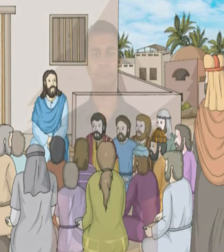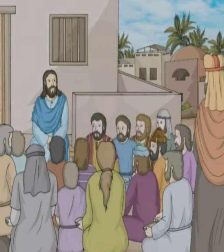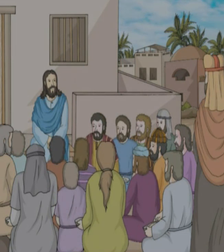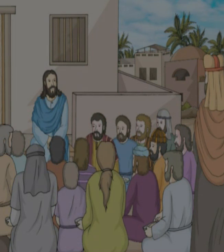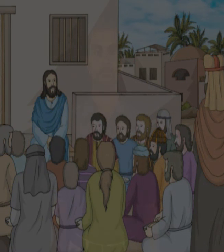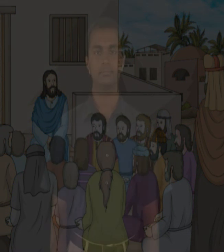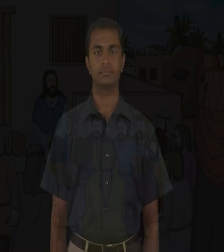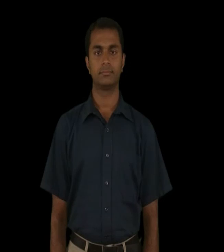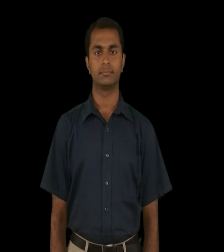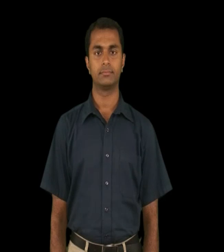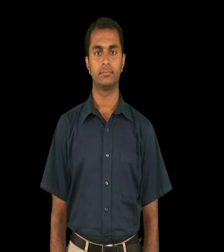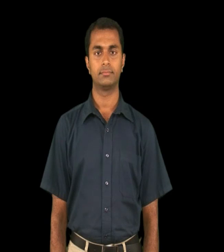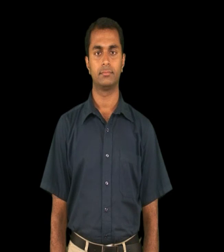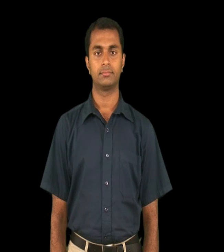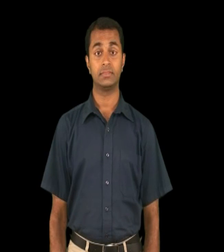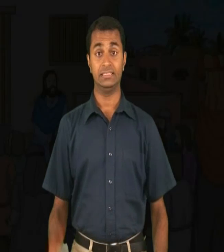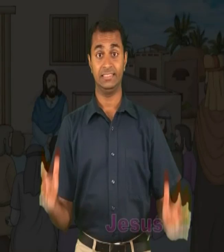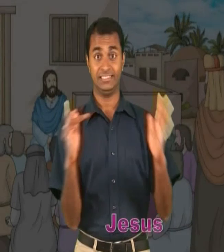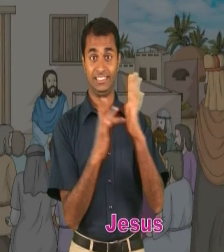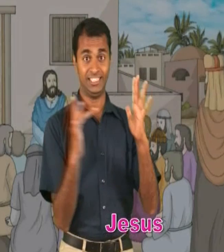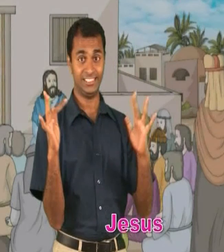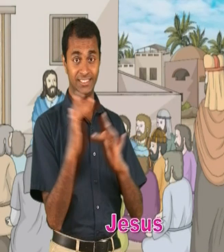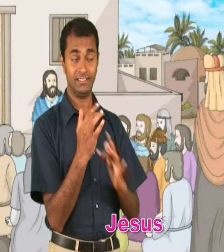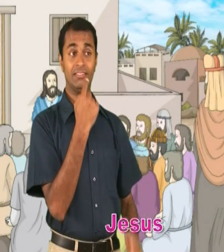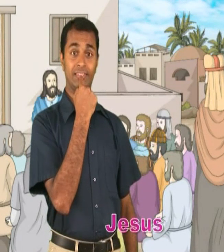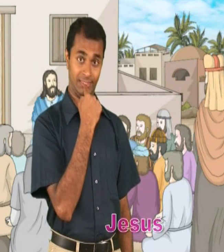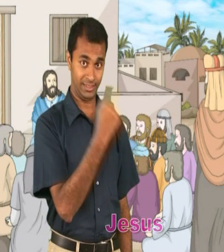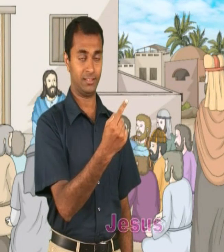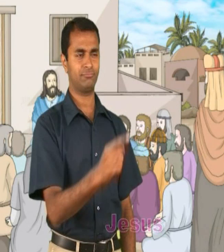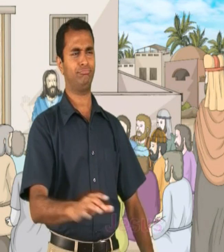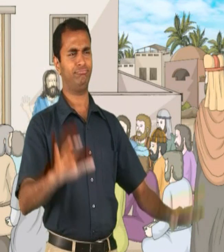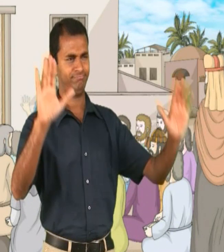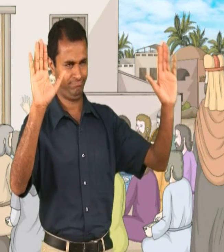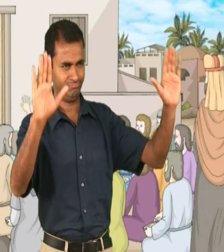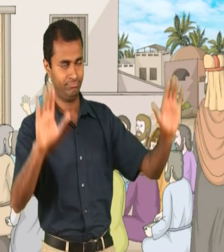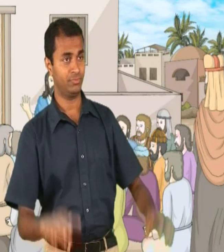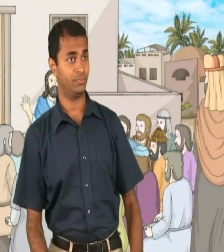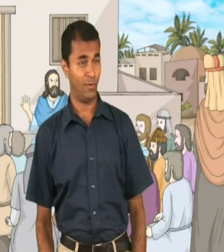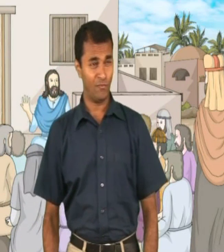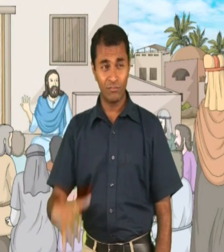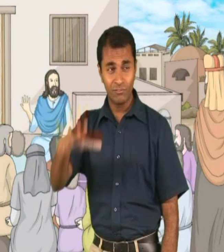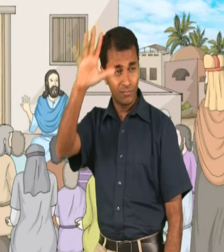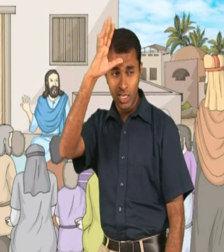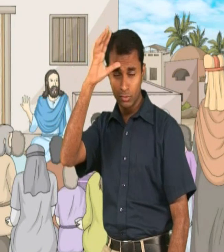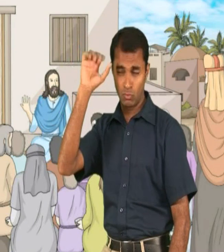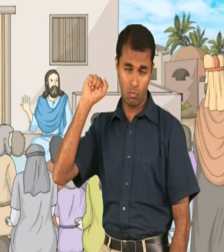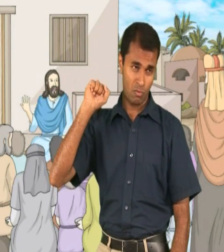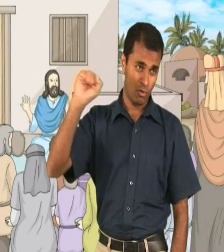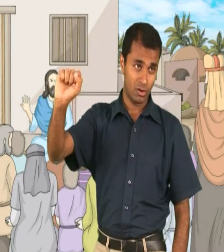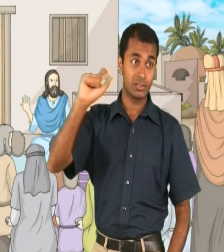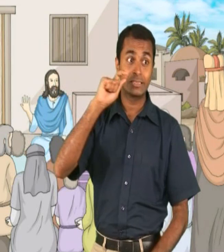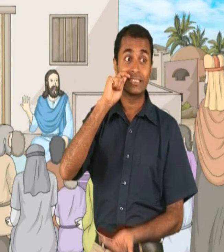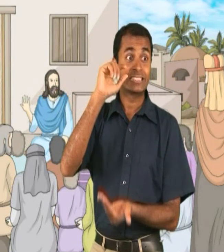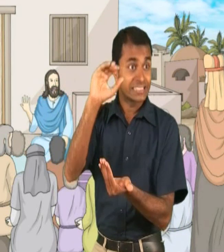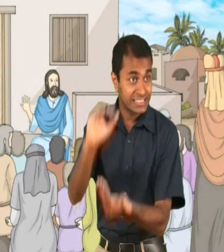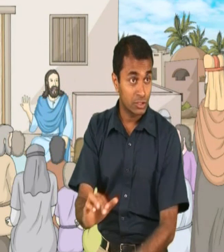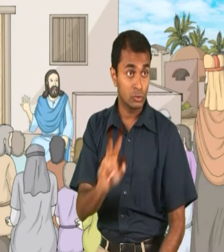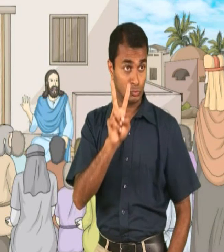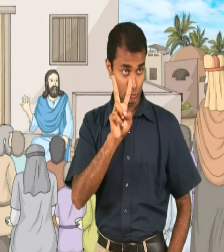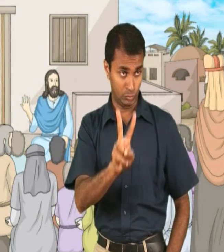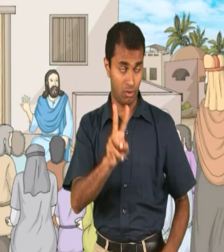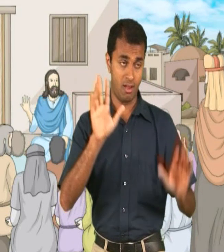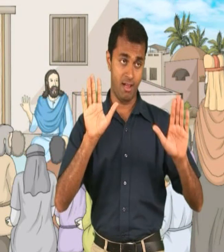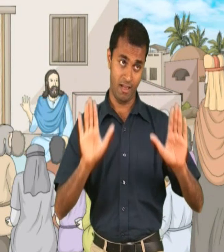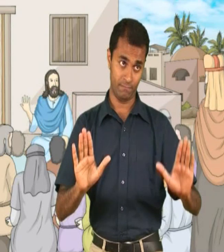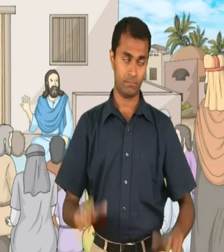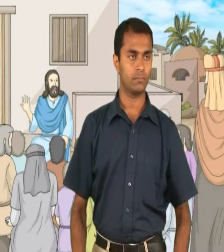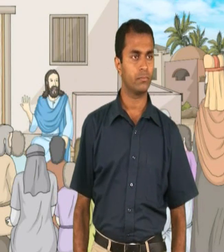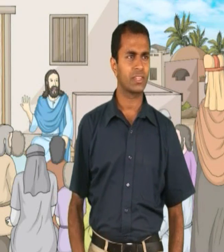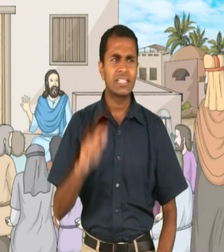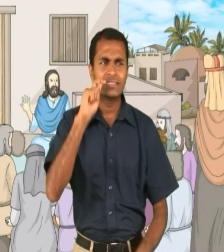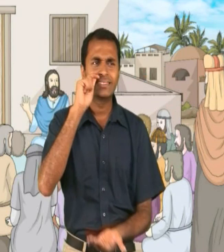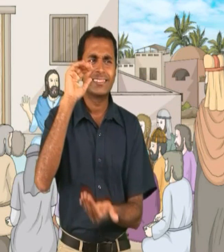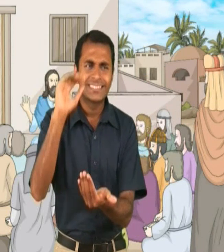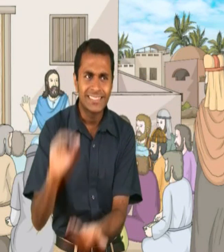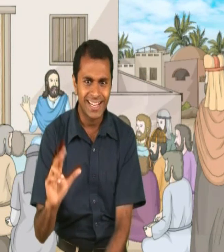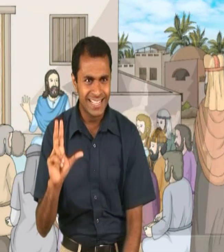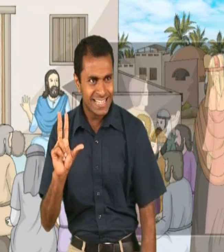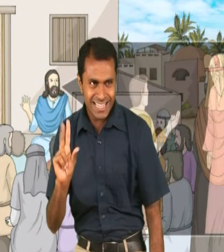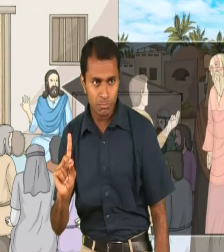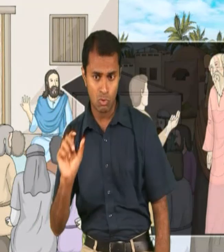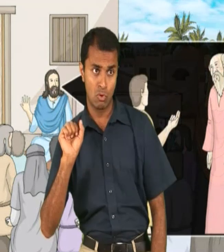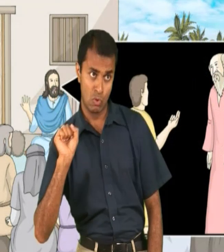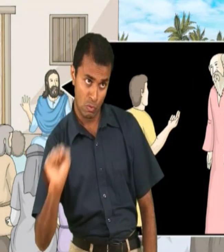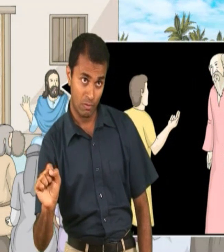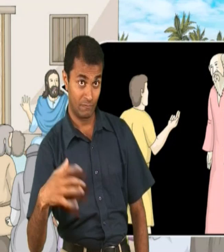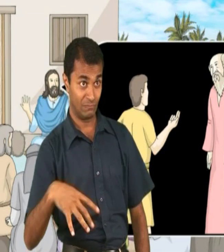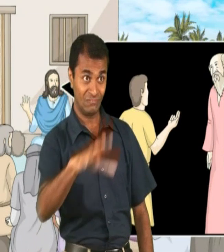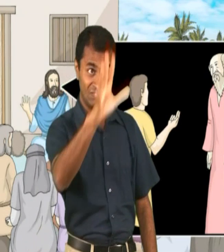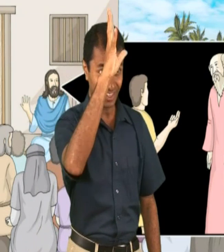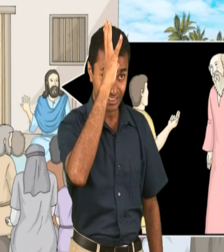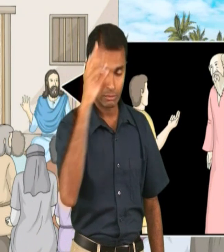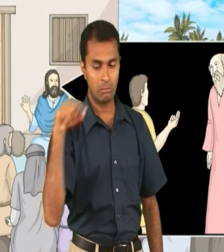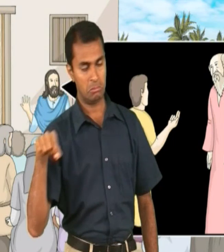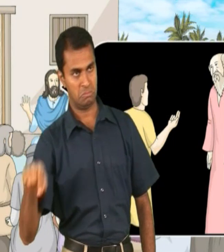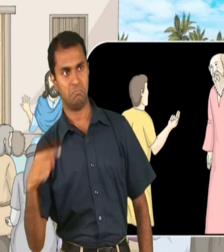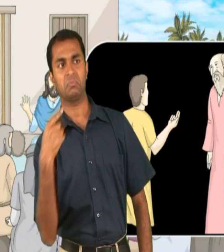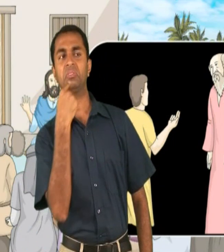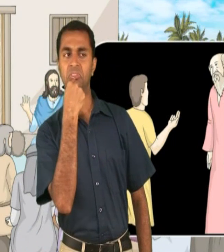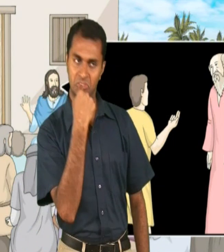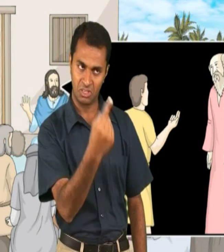Then Jesus said, “There was a man who had two sons.